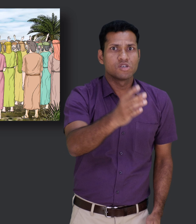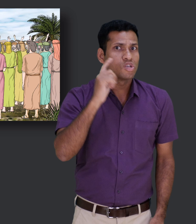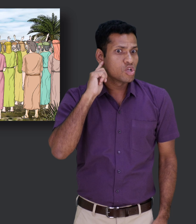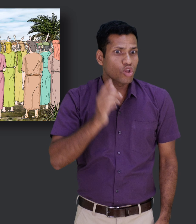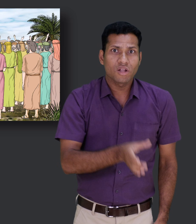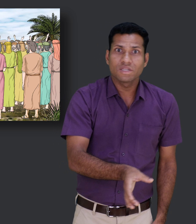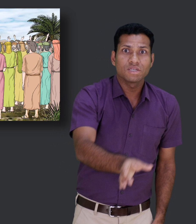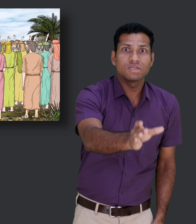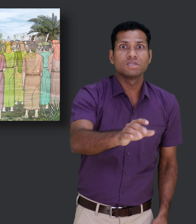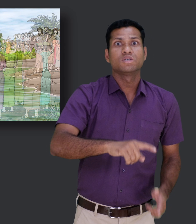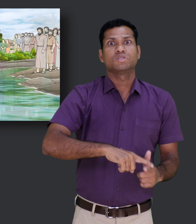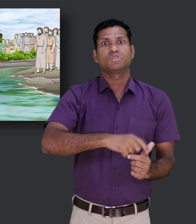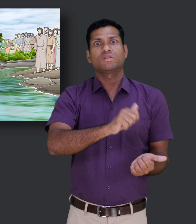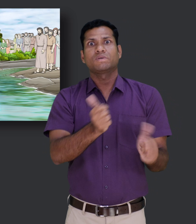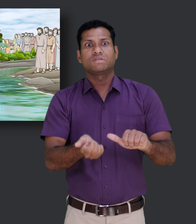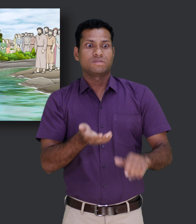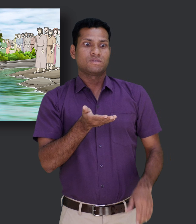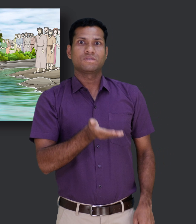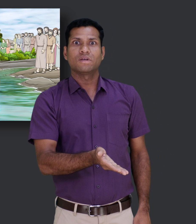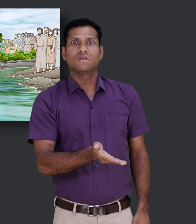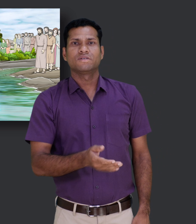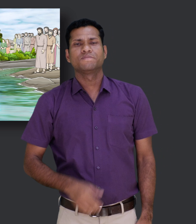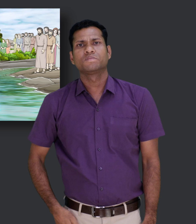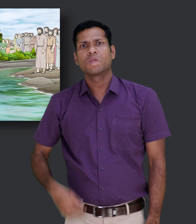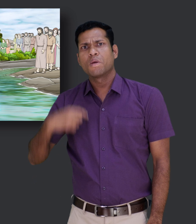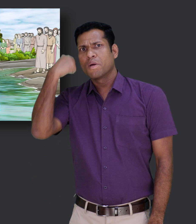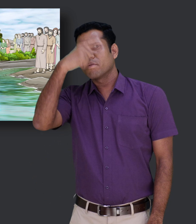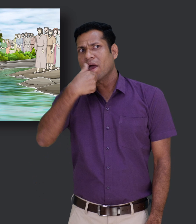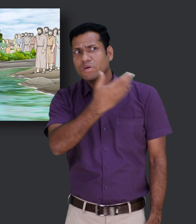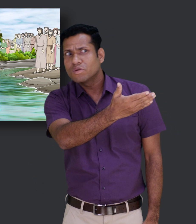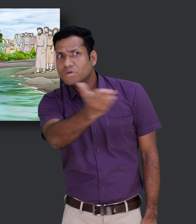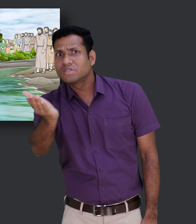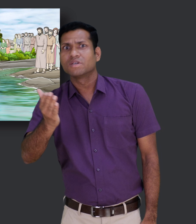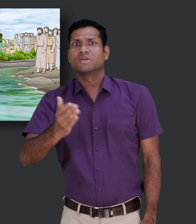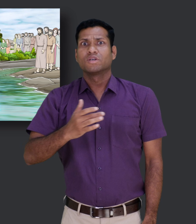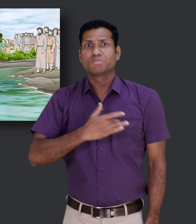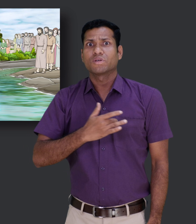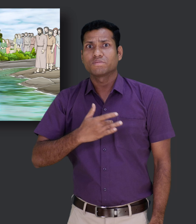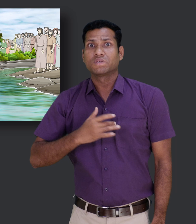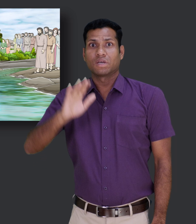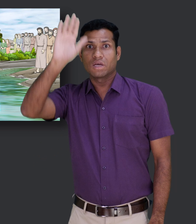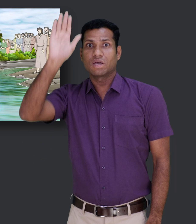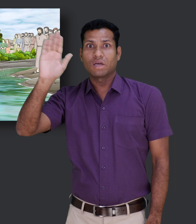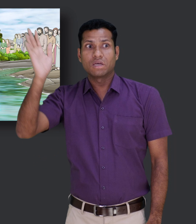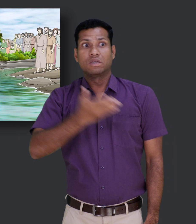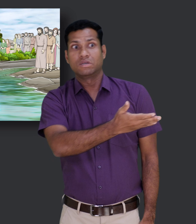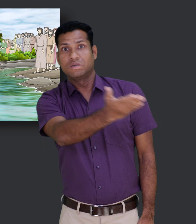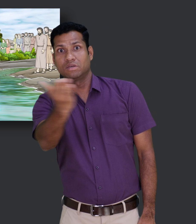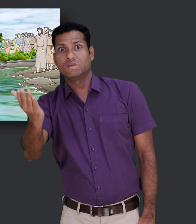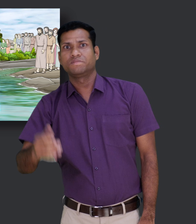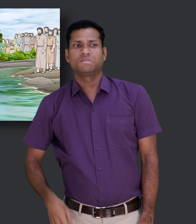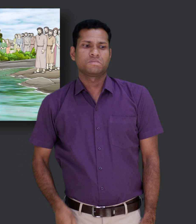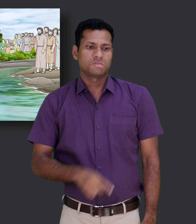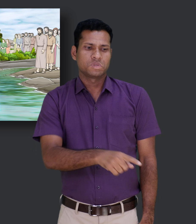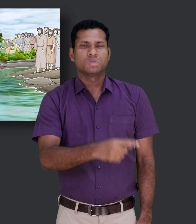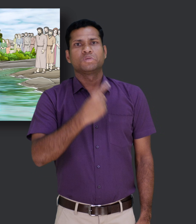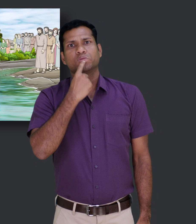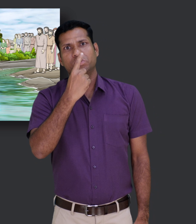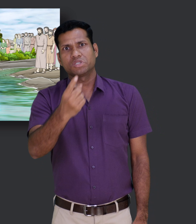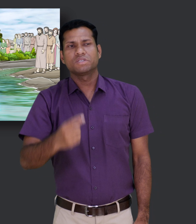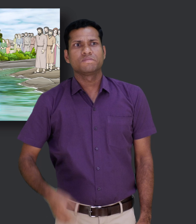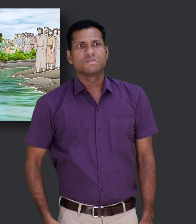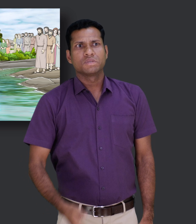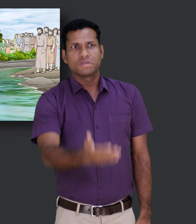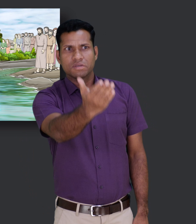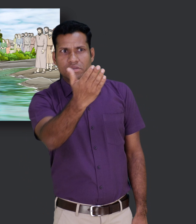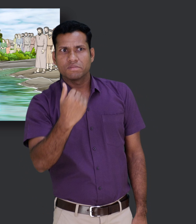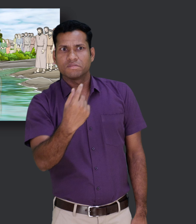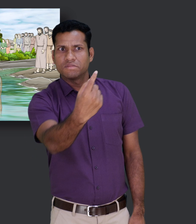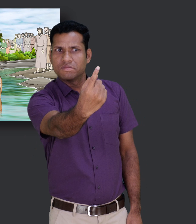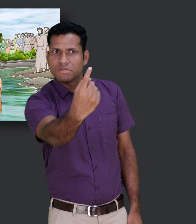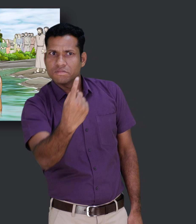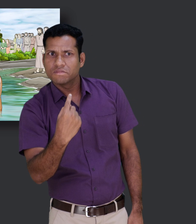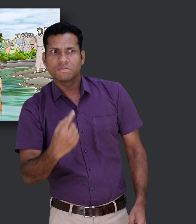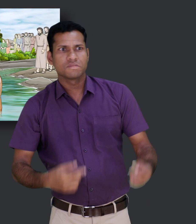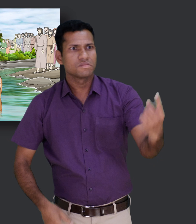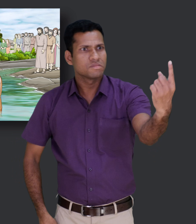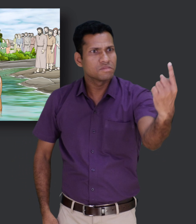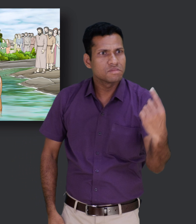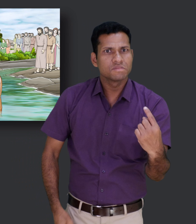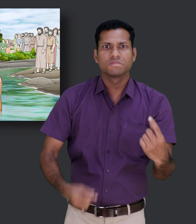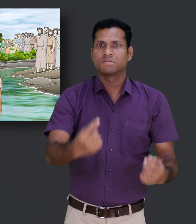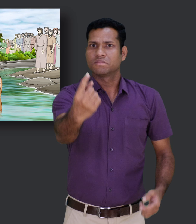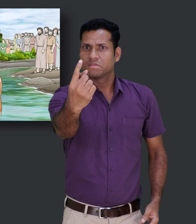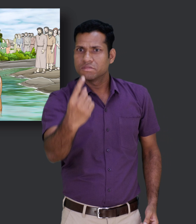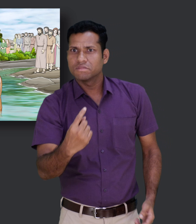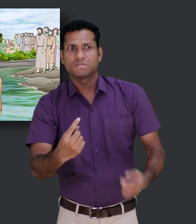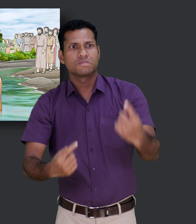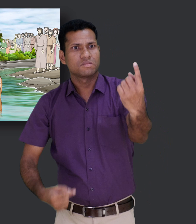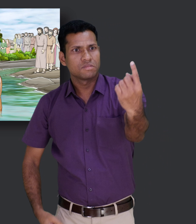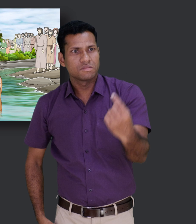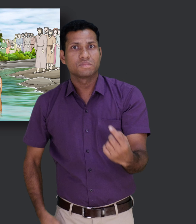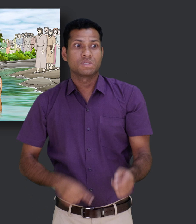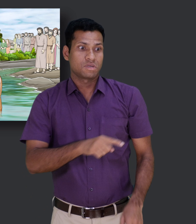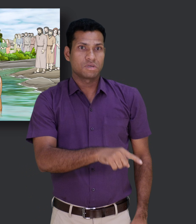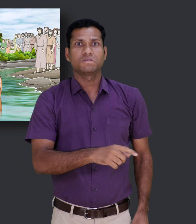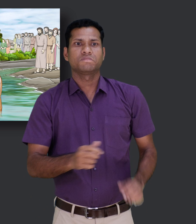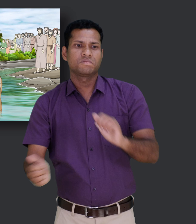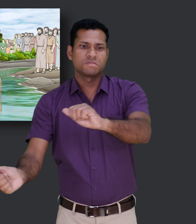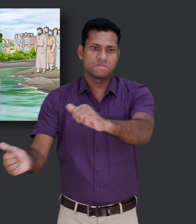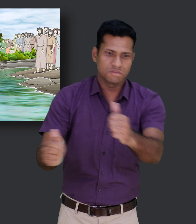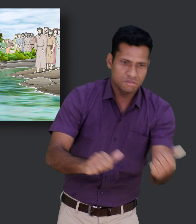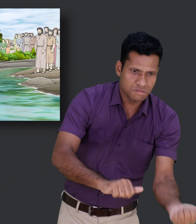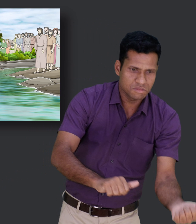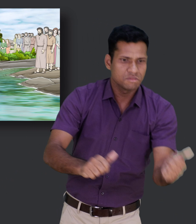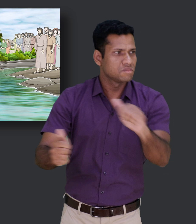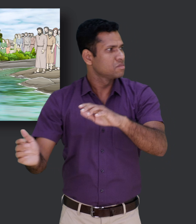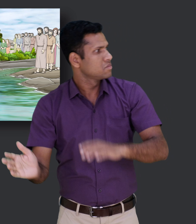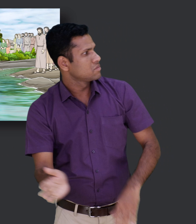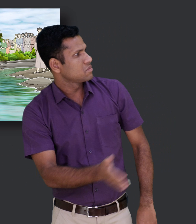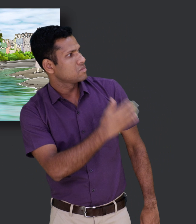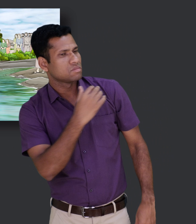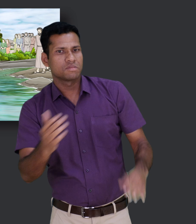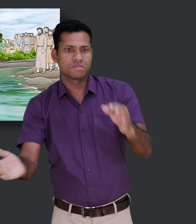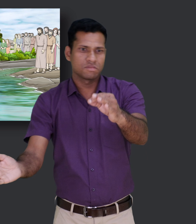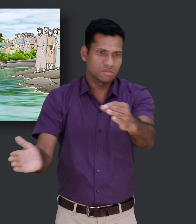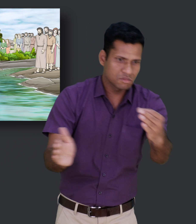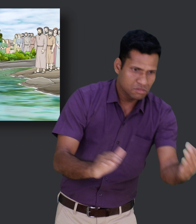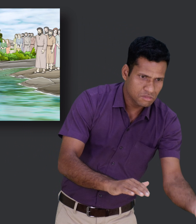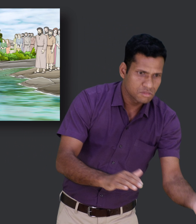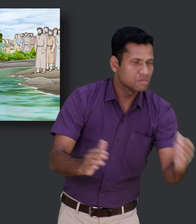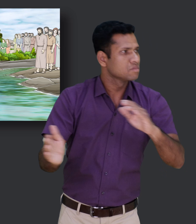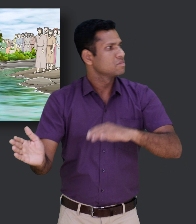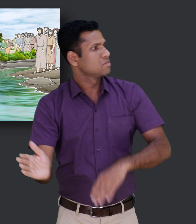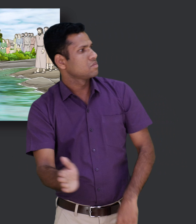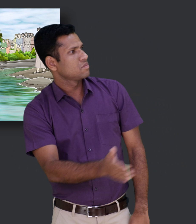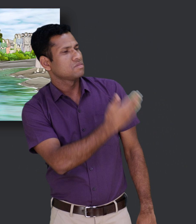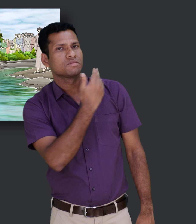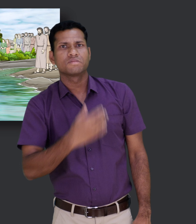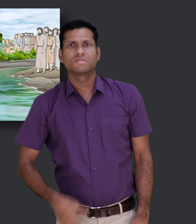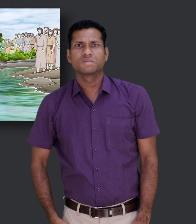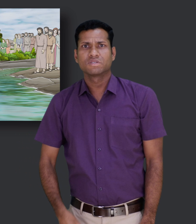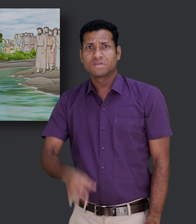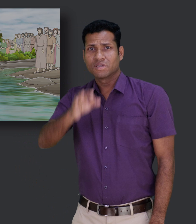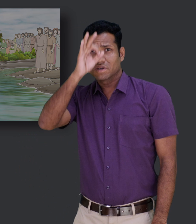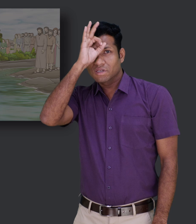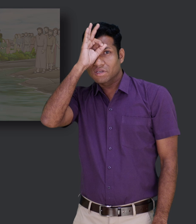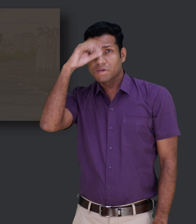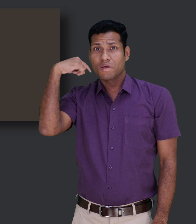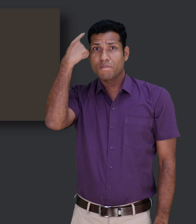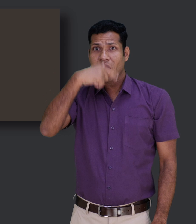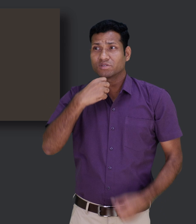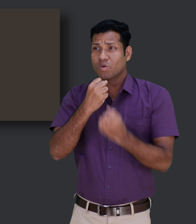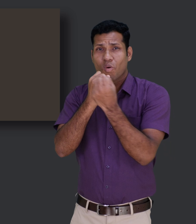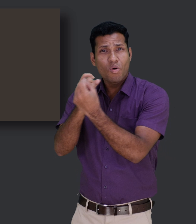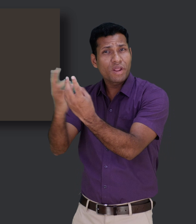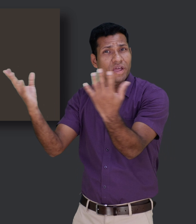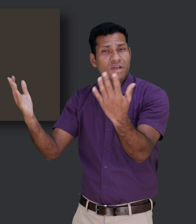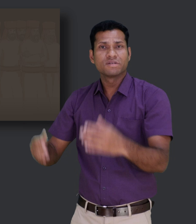Confessing their sins, they were baptized by him in the Jordan River.